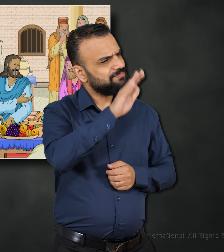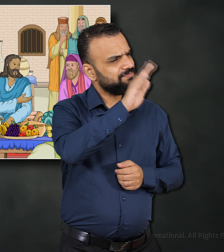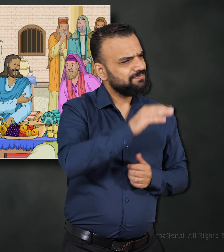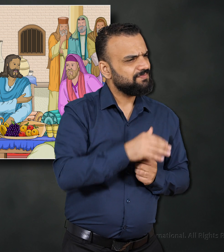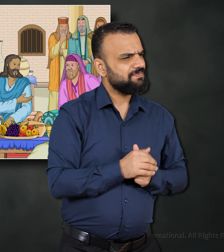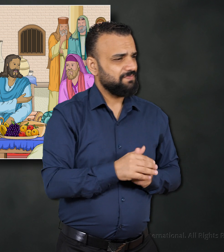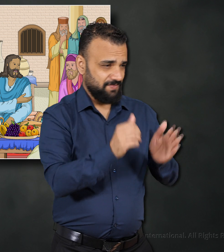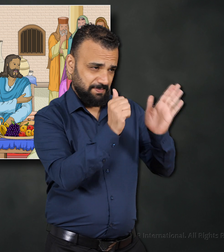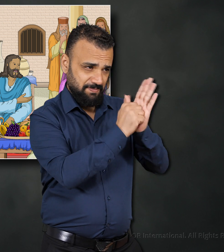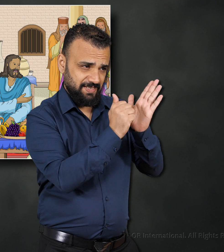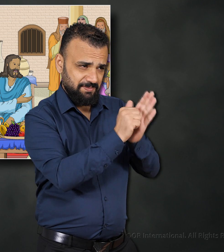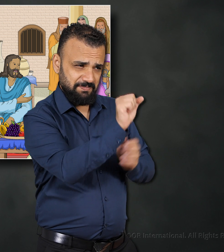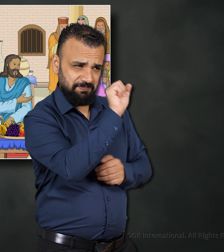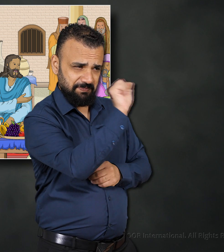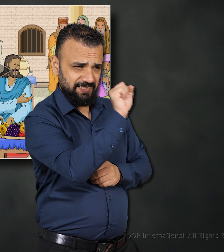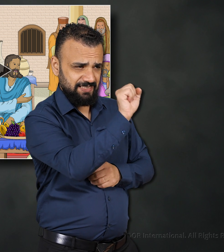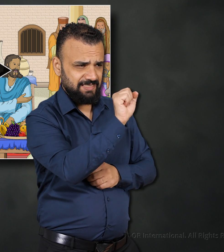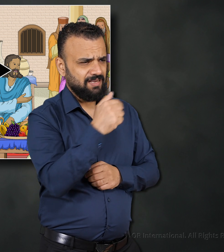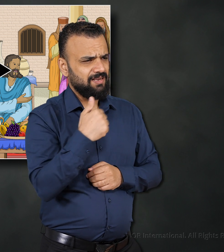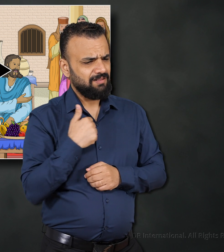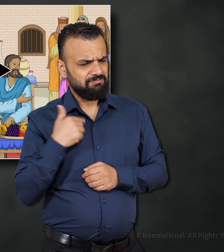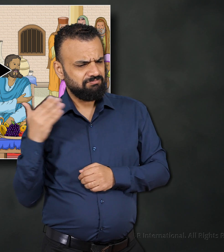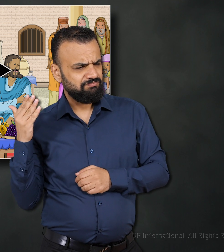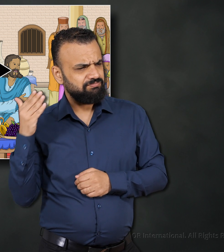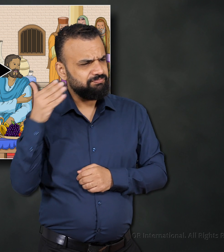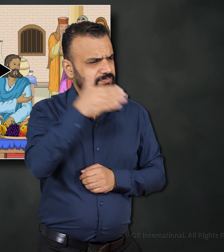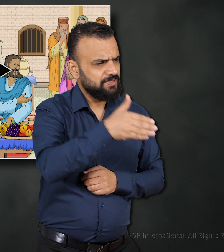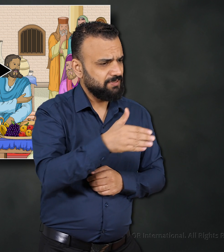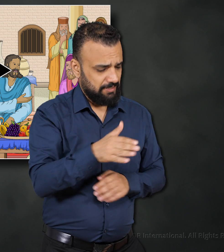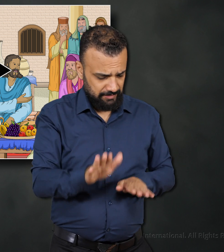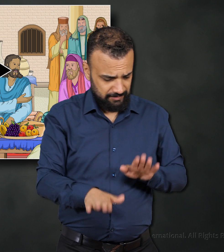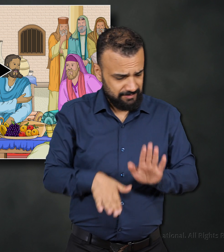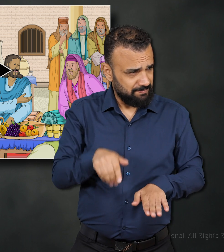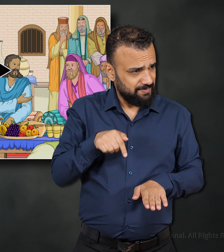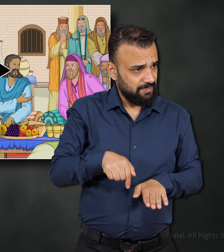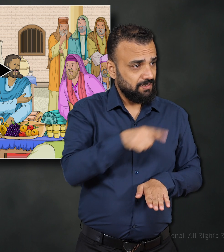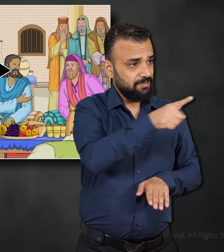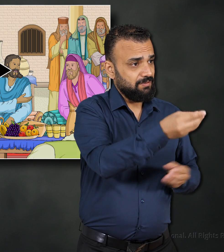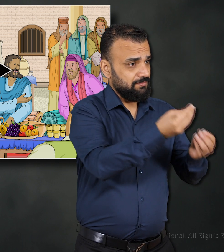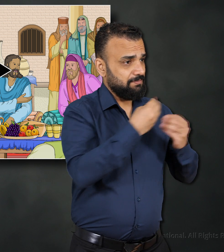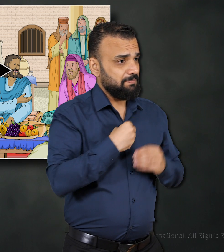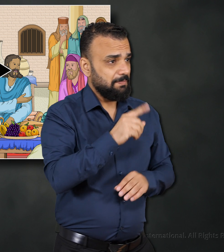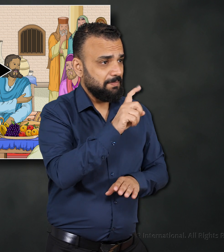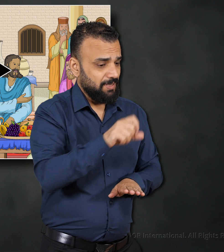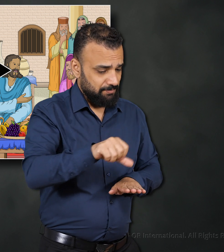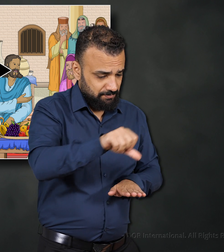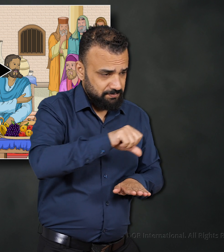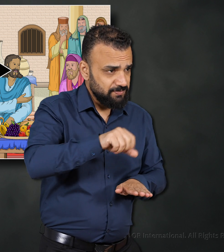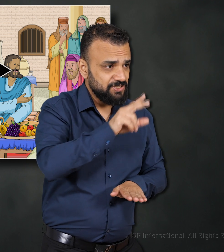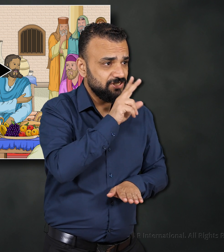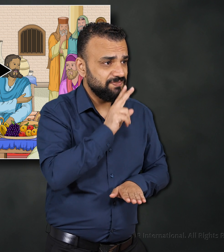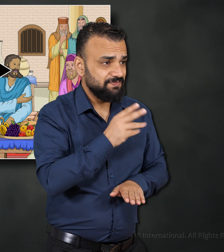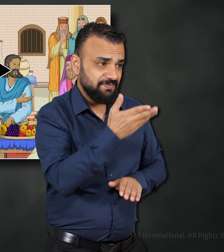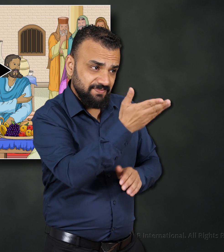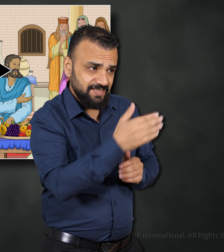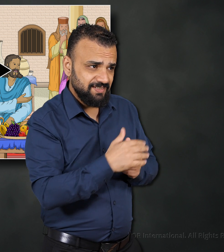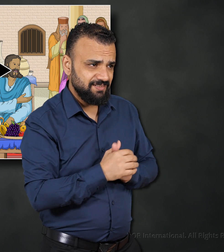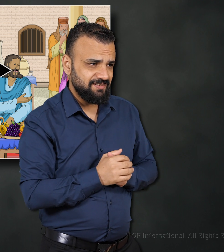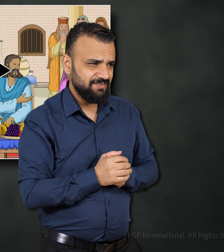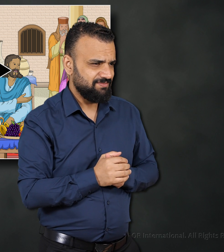And turning toward the woman, He said to Simon, “Do you see this woman?